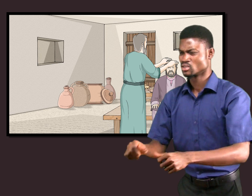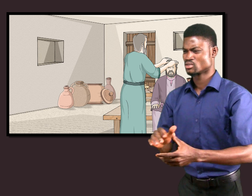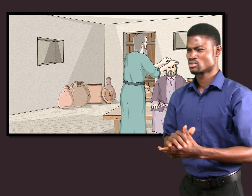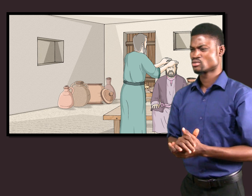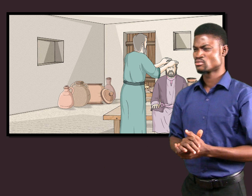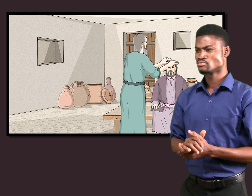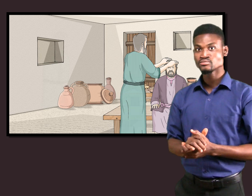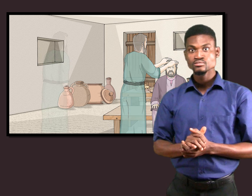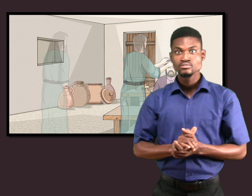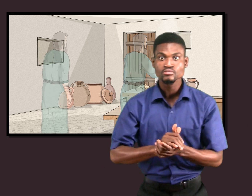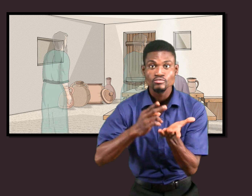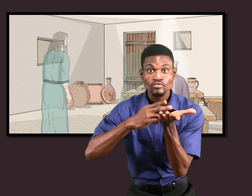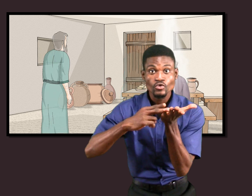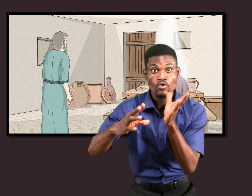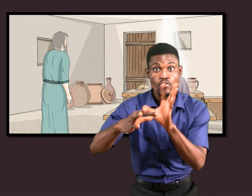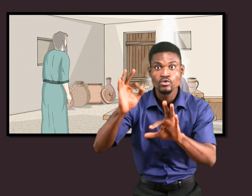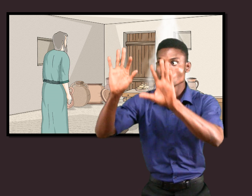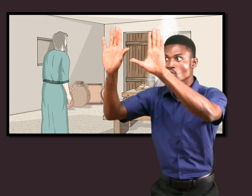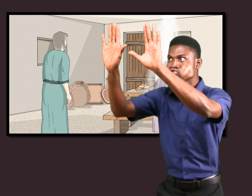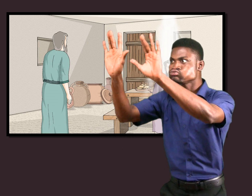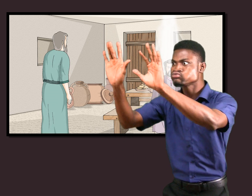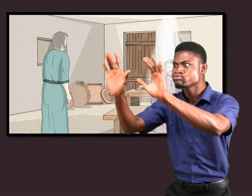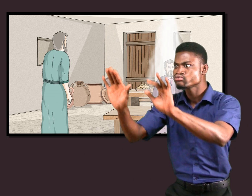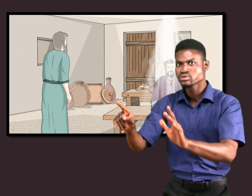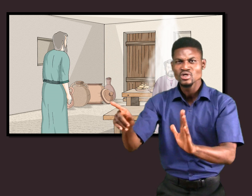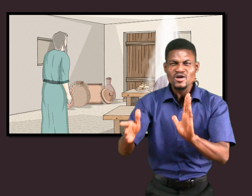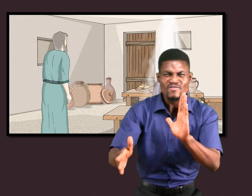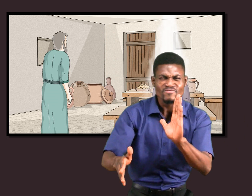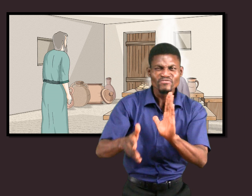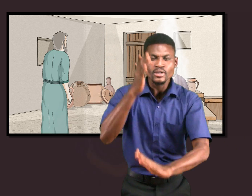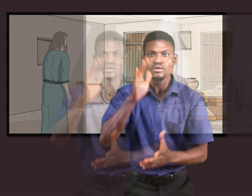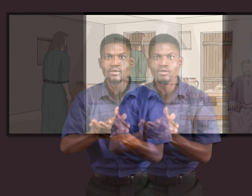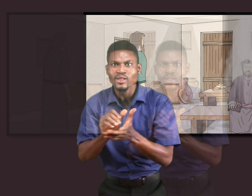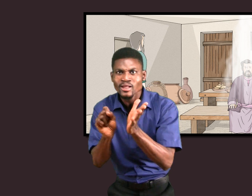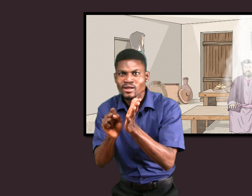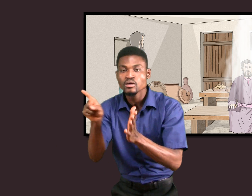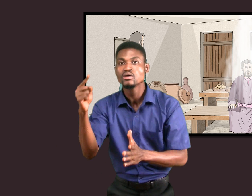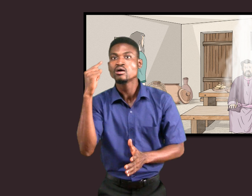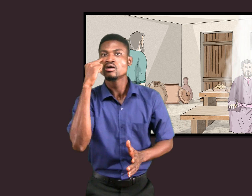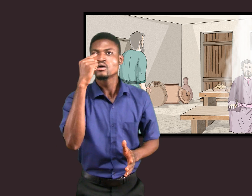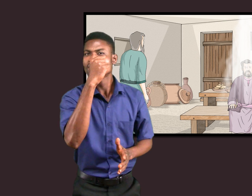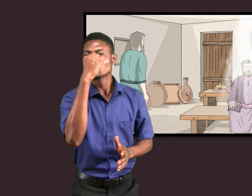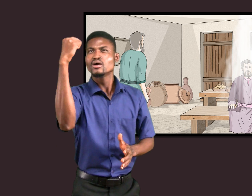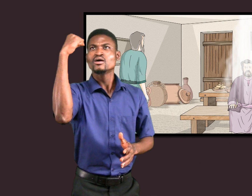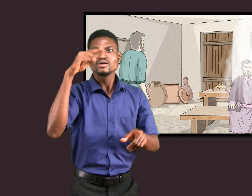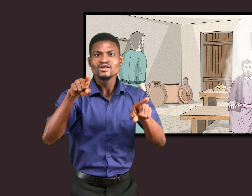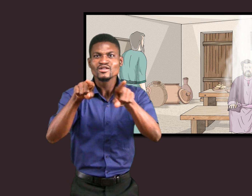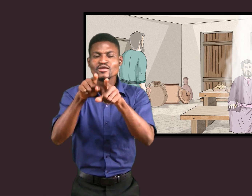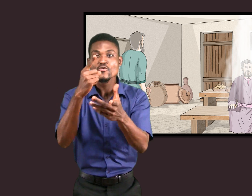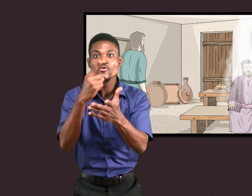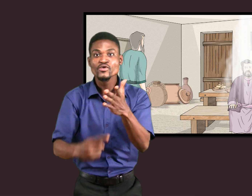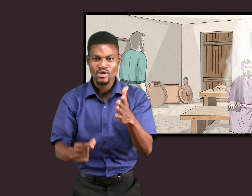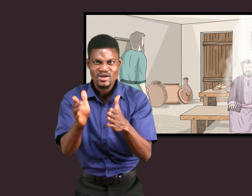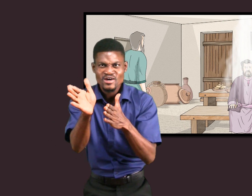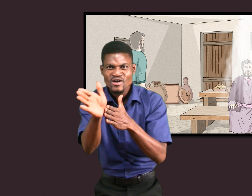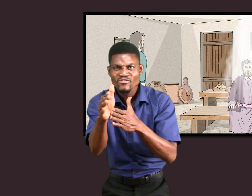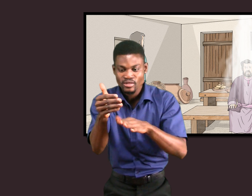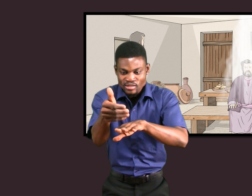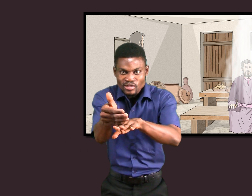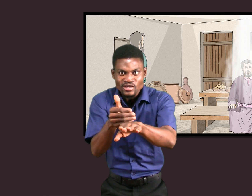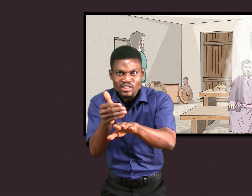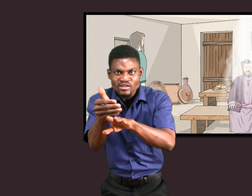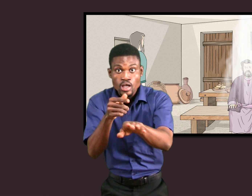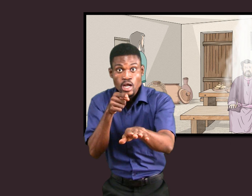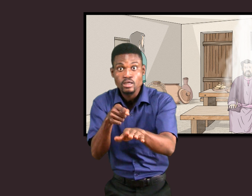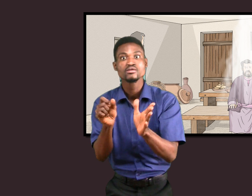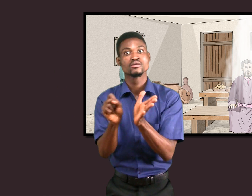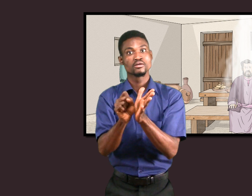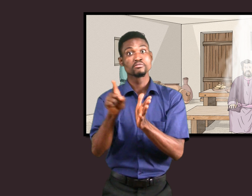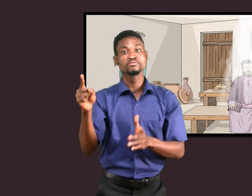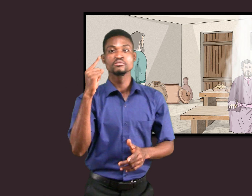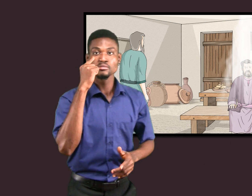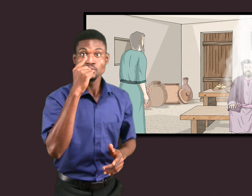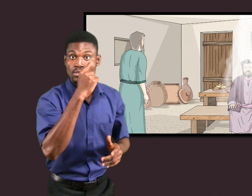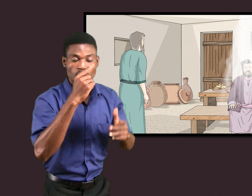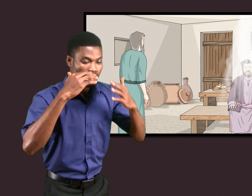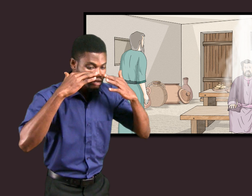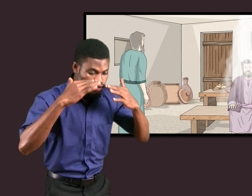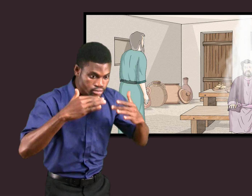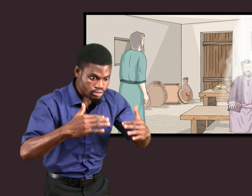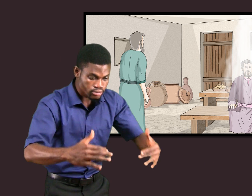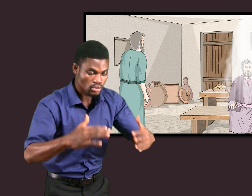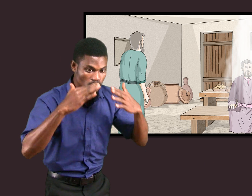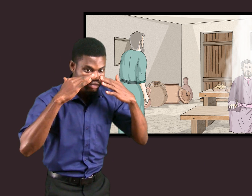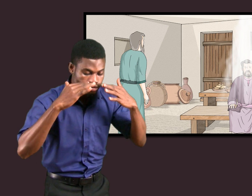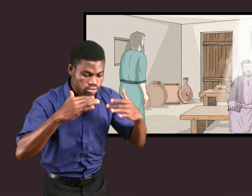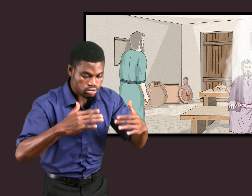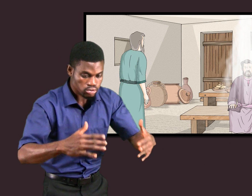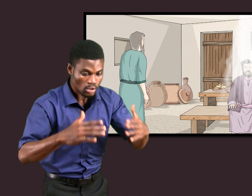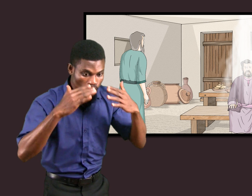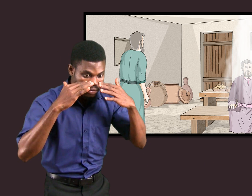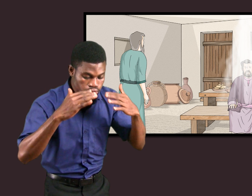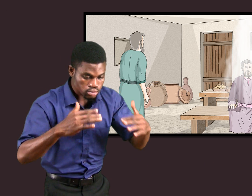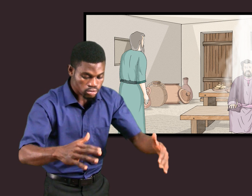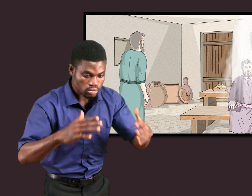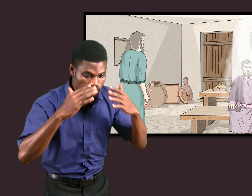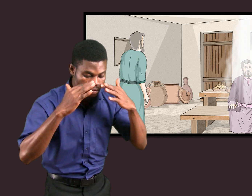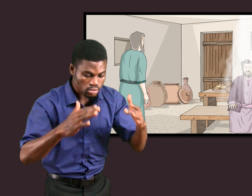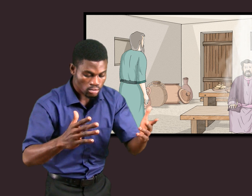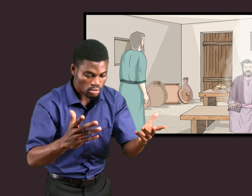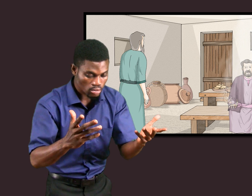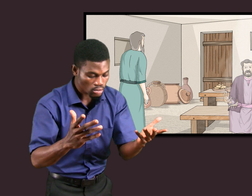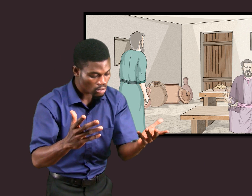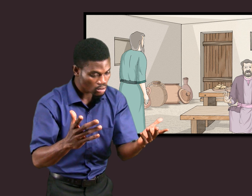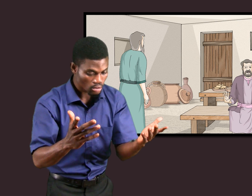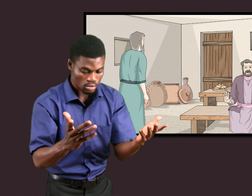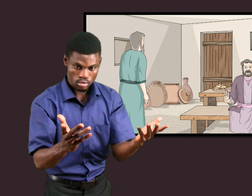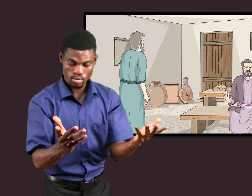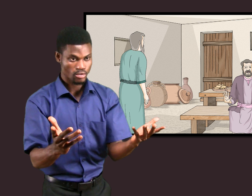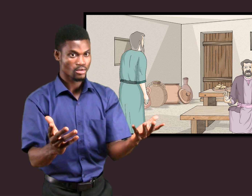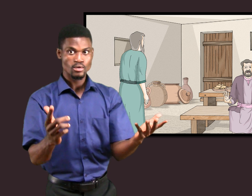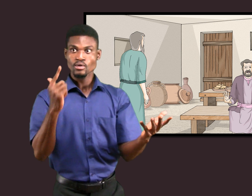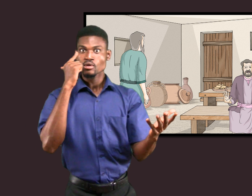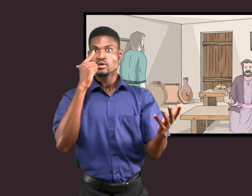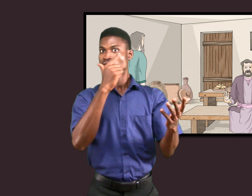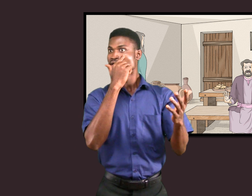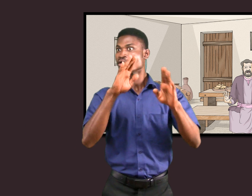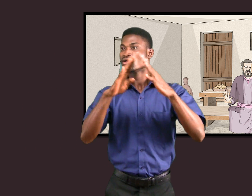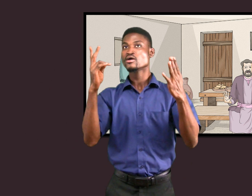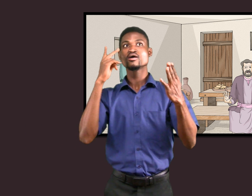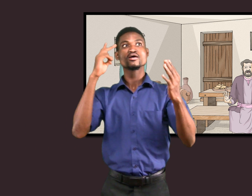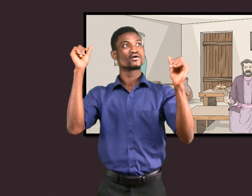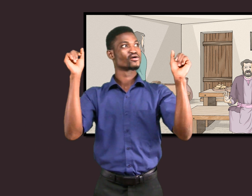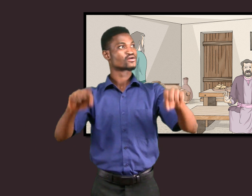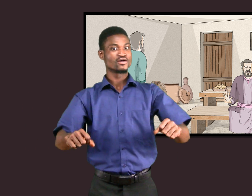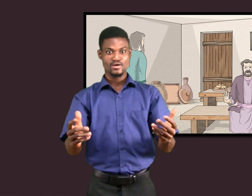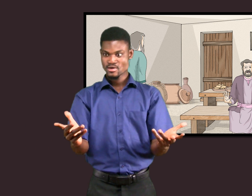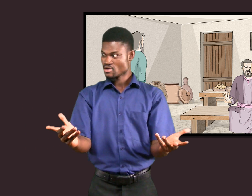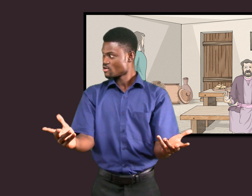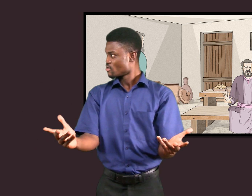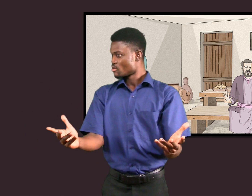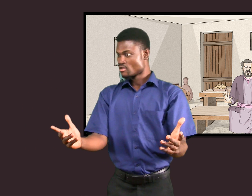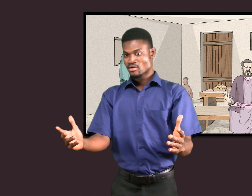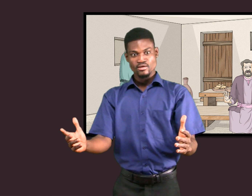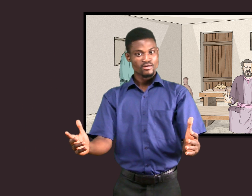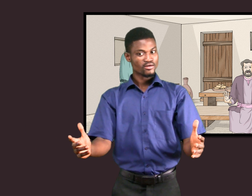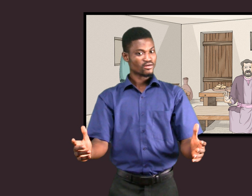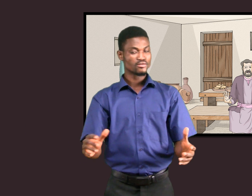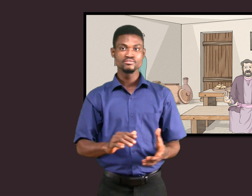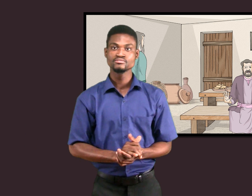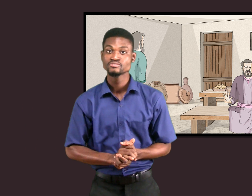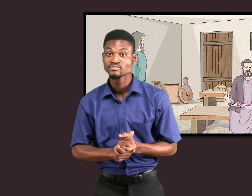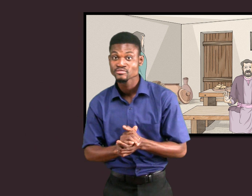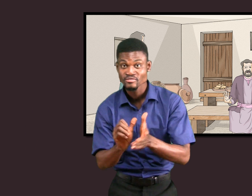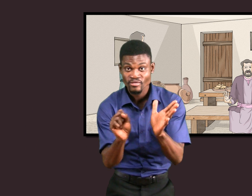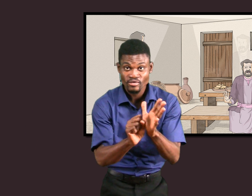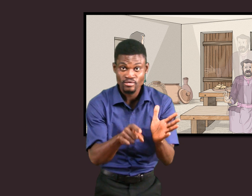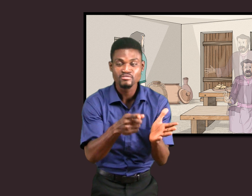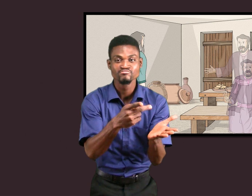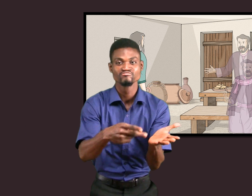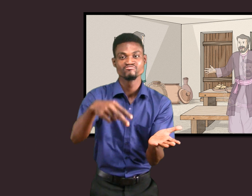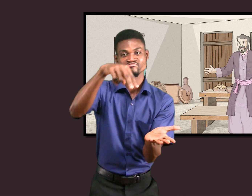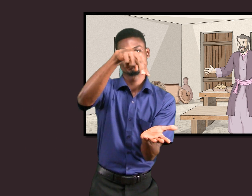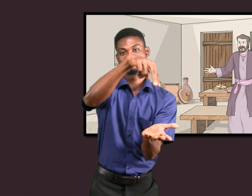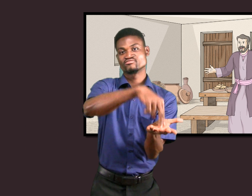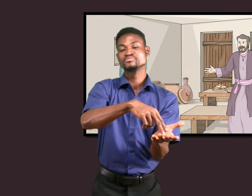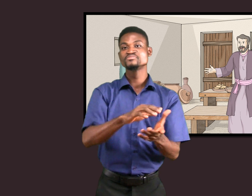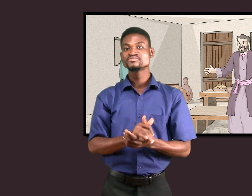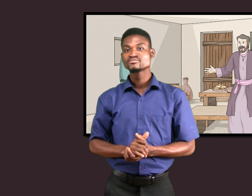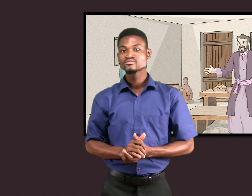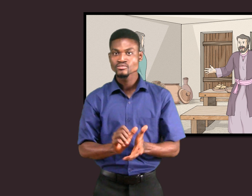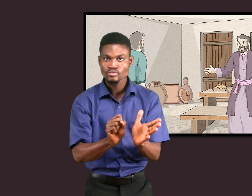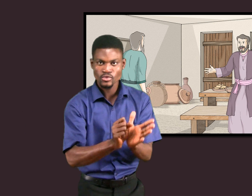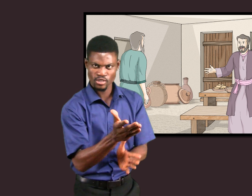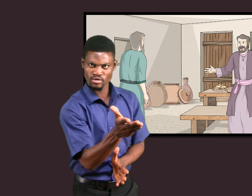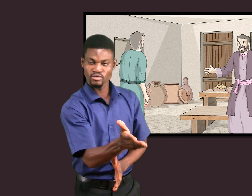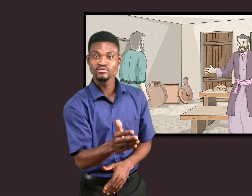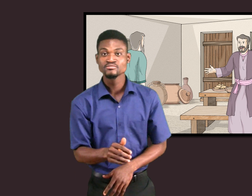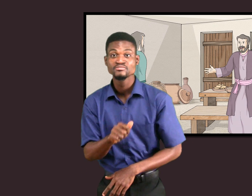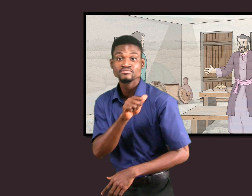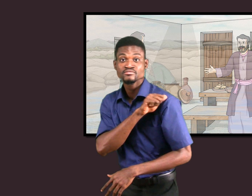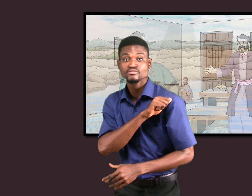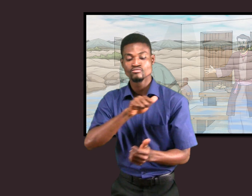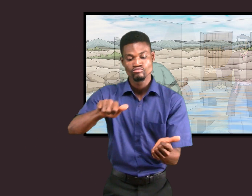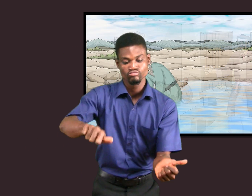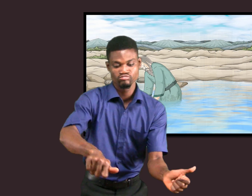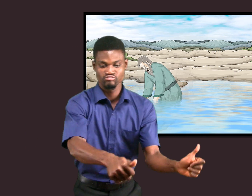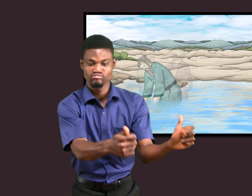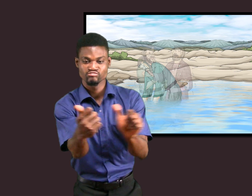At that instant, something like scales fell from Saul’s eyes, and his sight was restored.